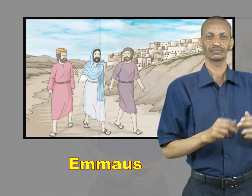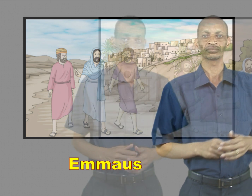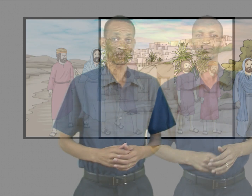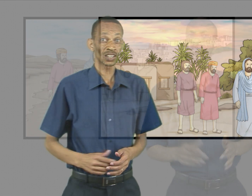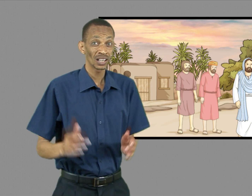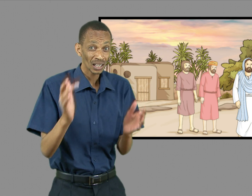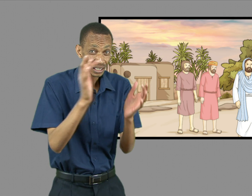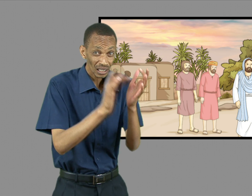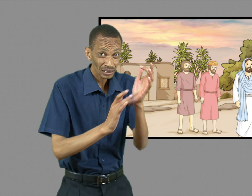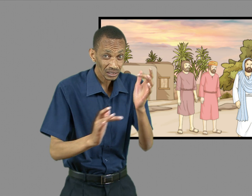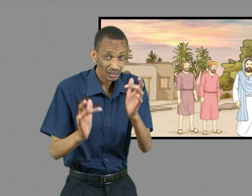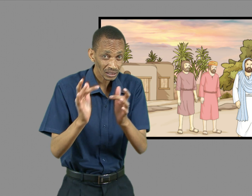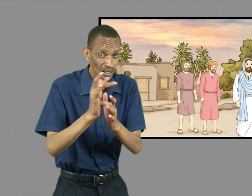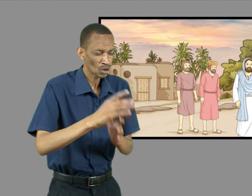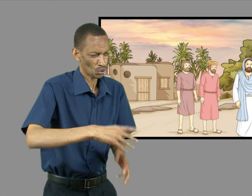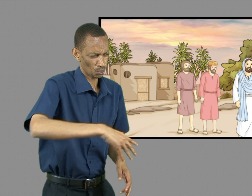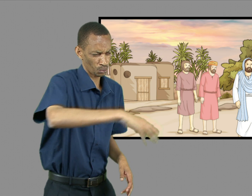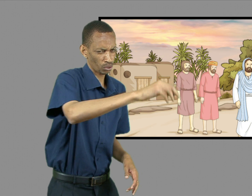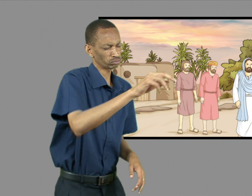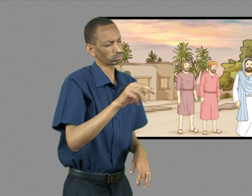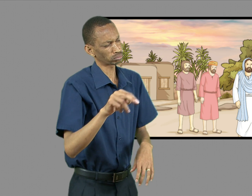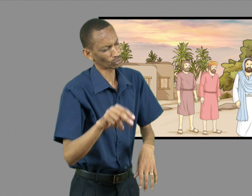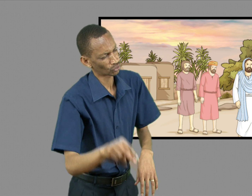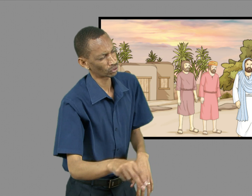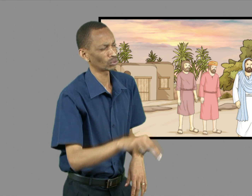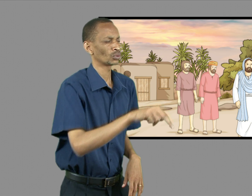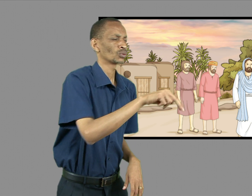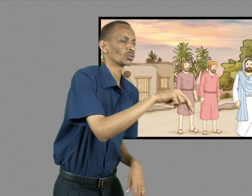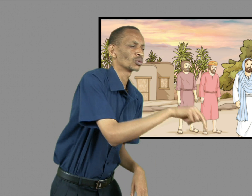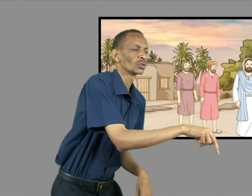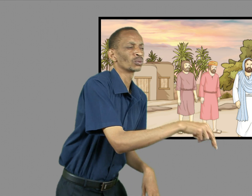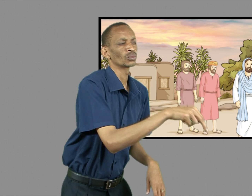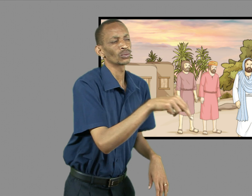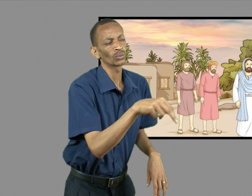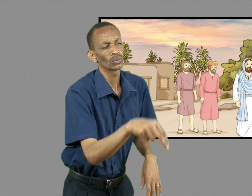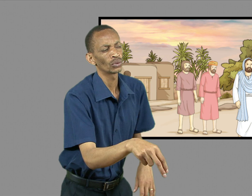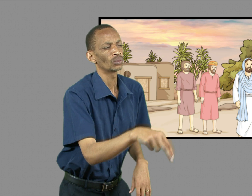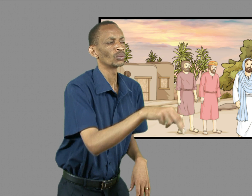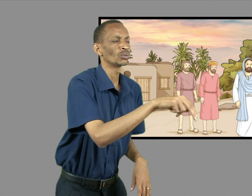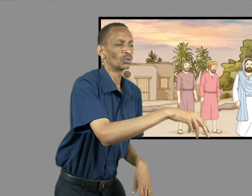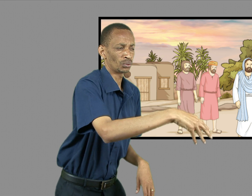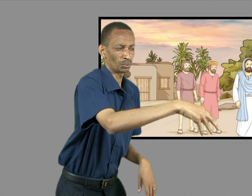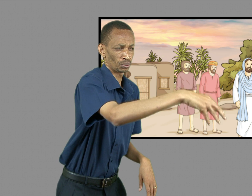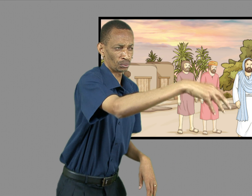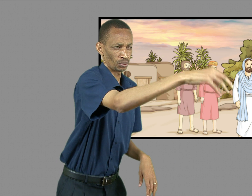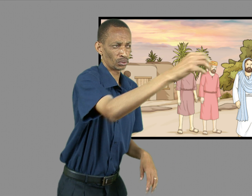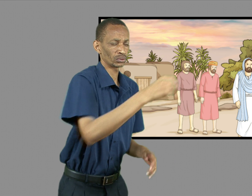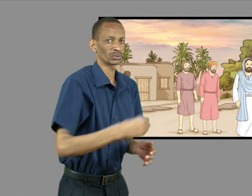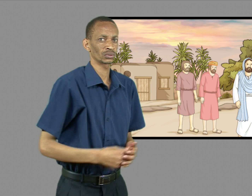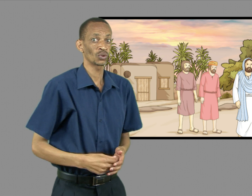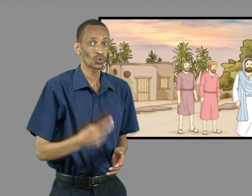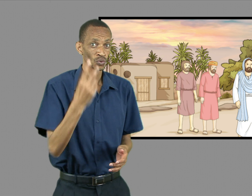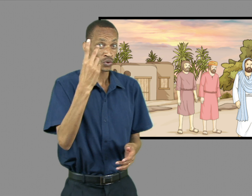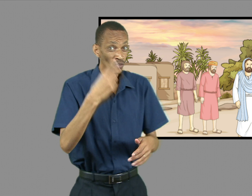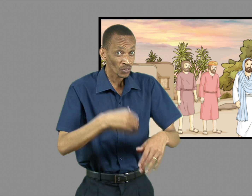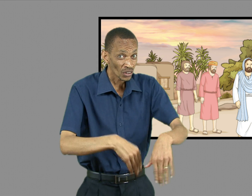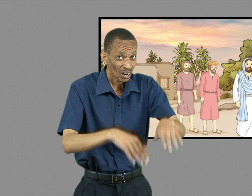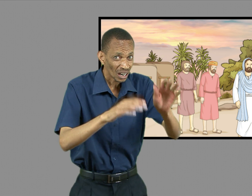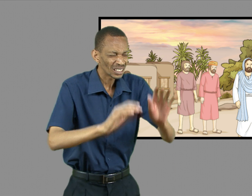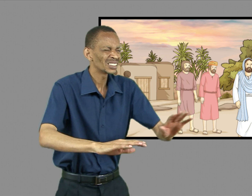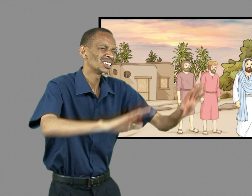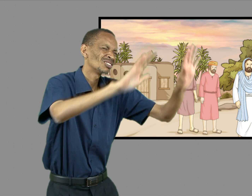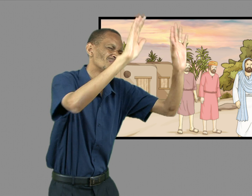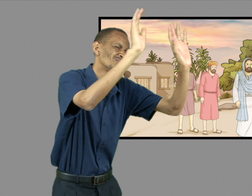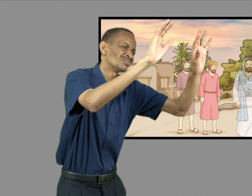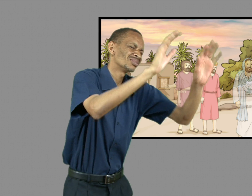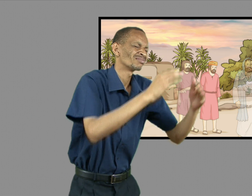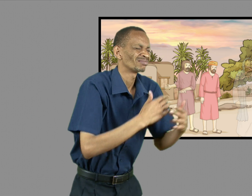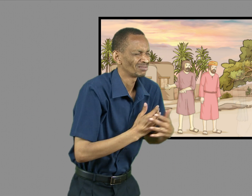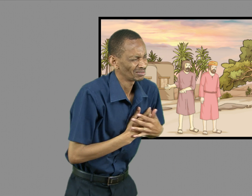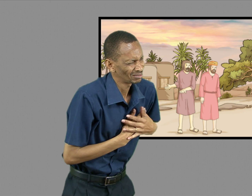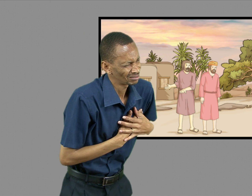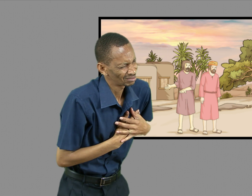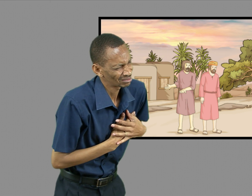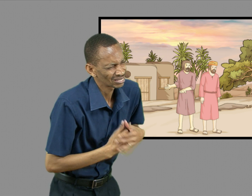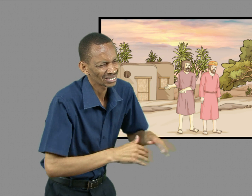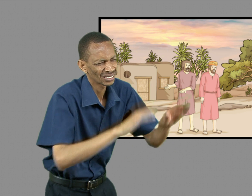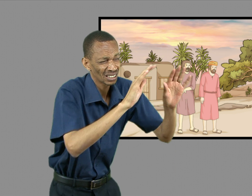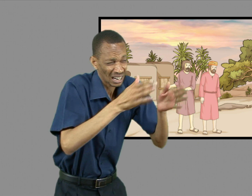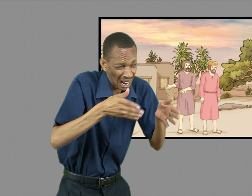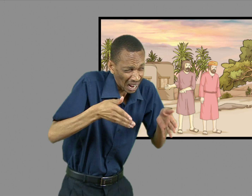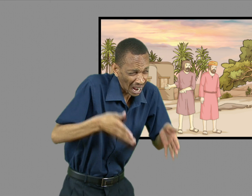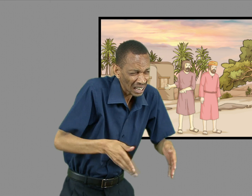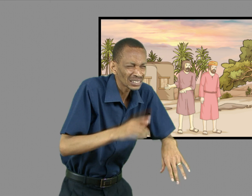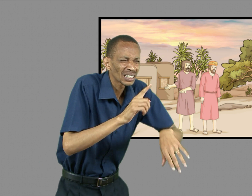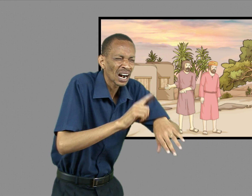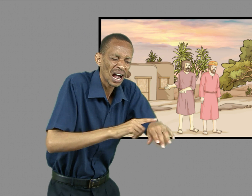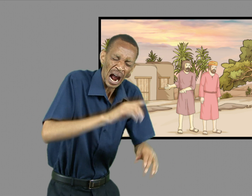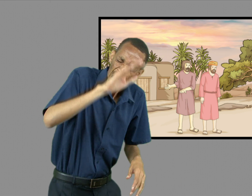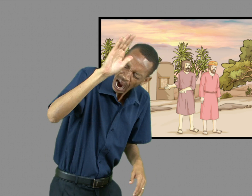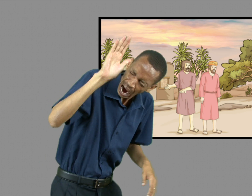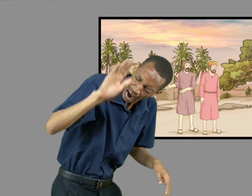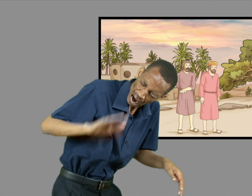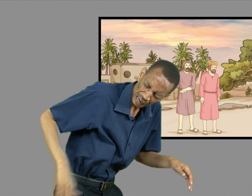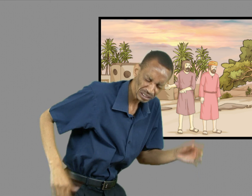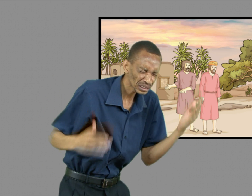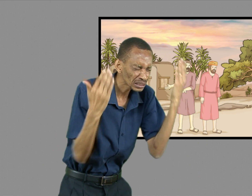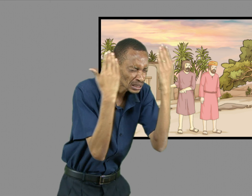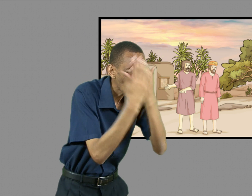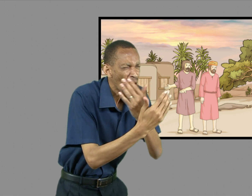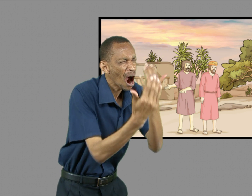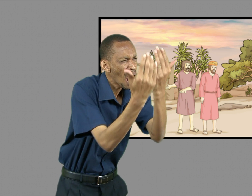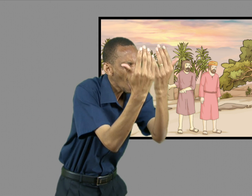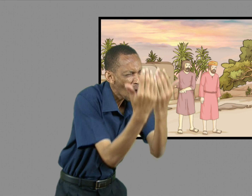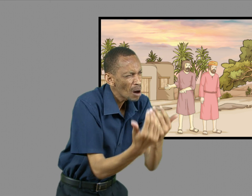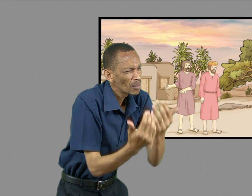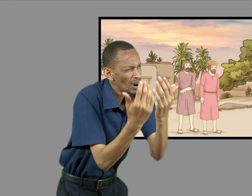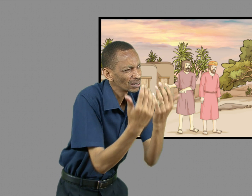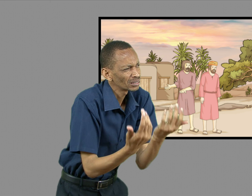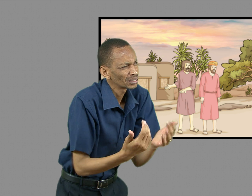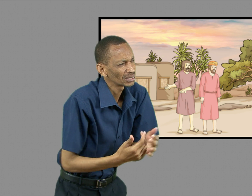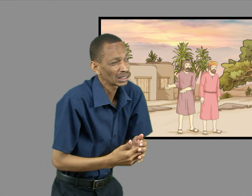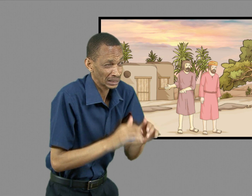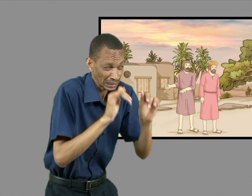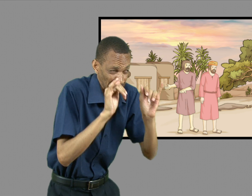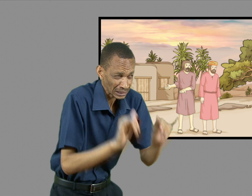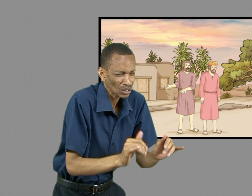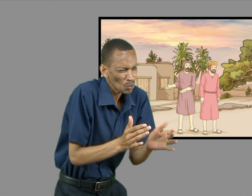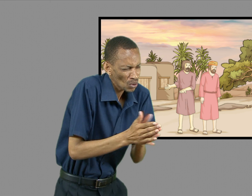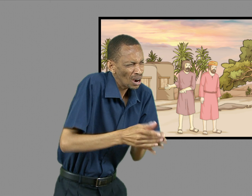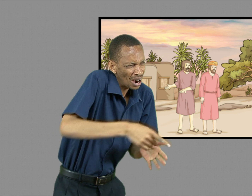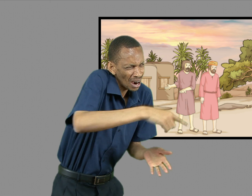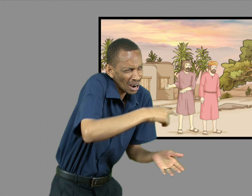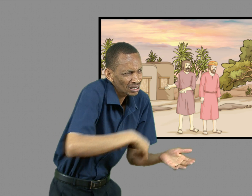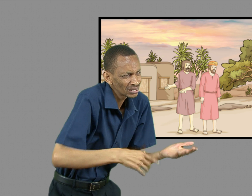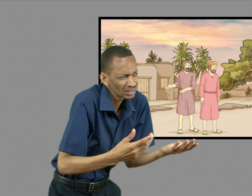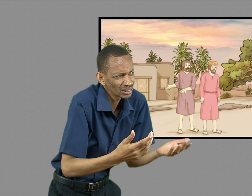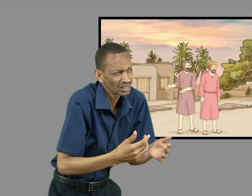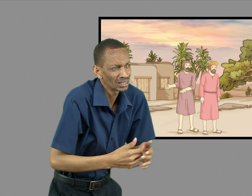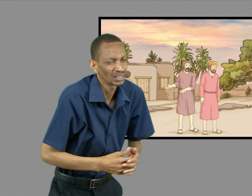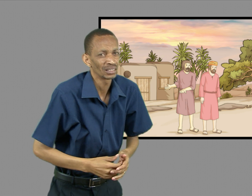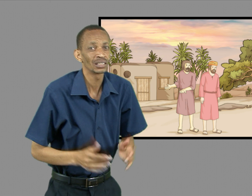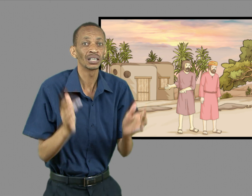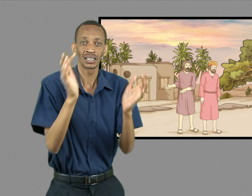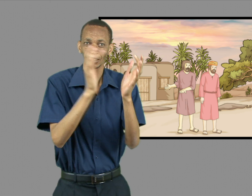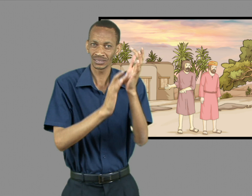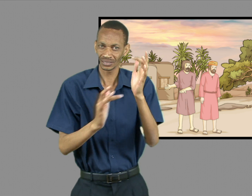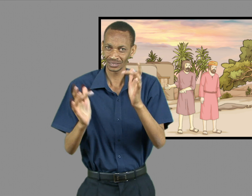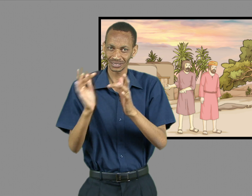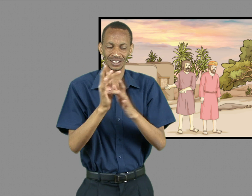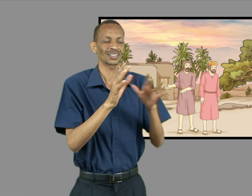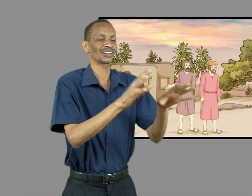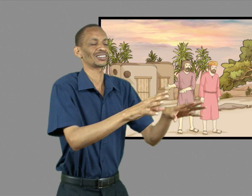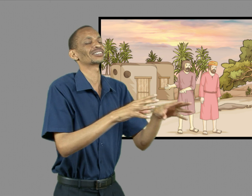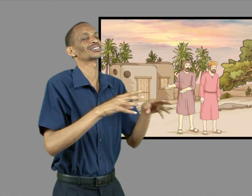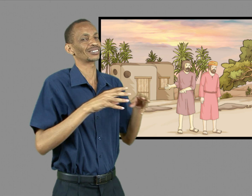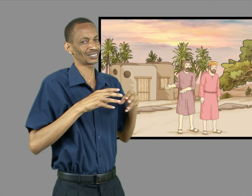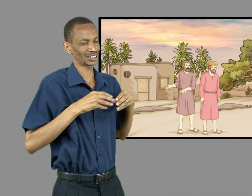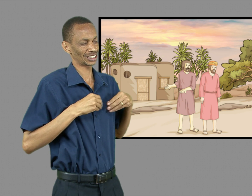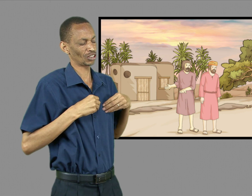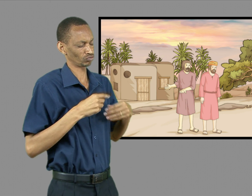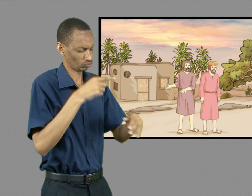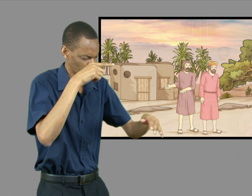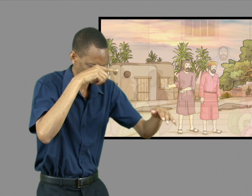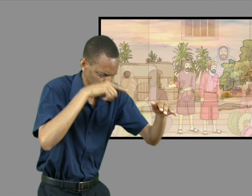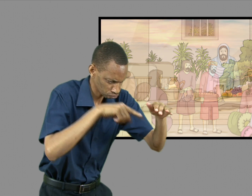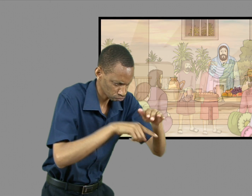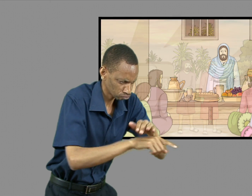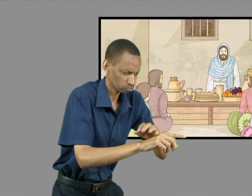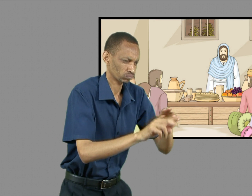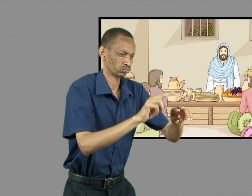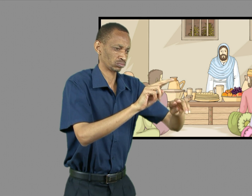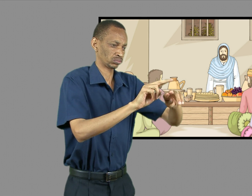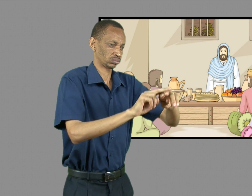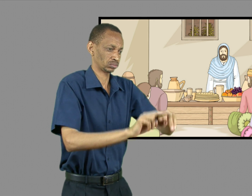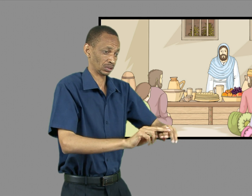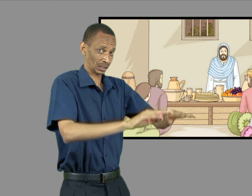But they pleaded with Him, “Stay with us, for it is nearly evening and the day is almost over.”